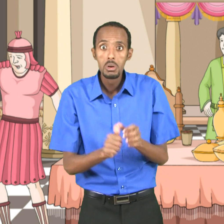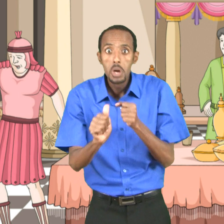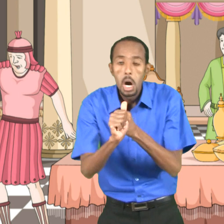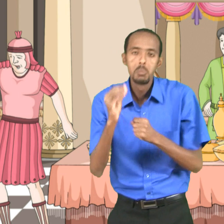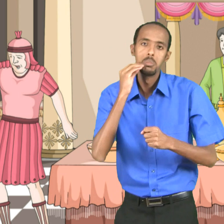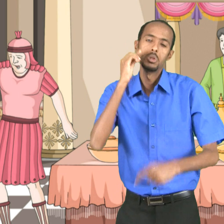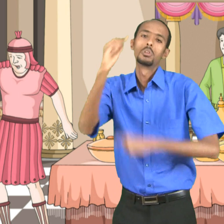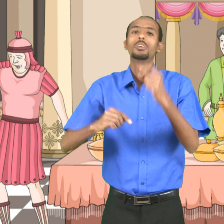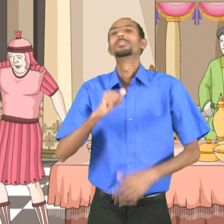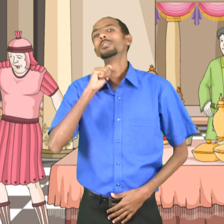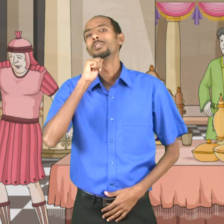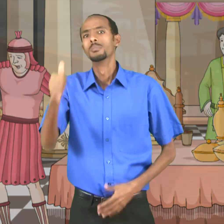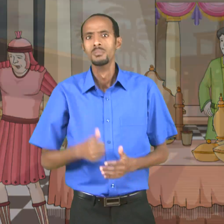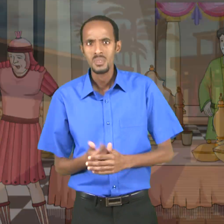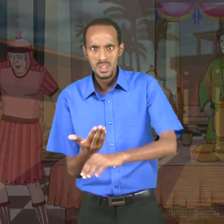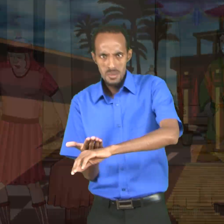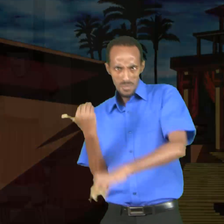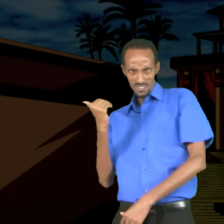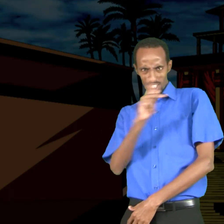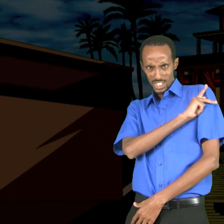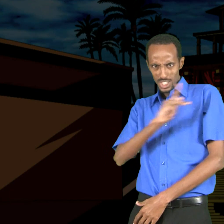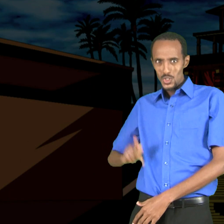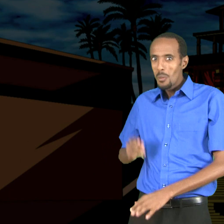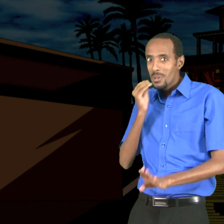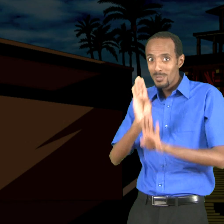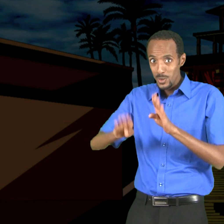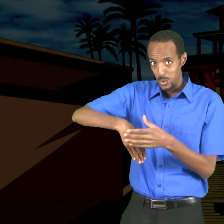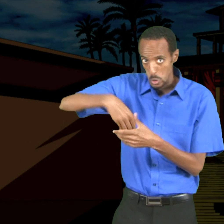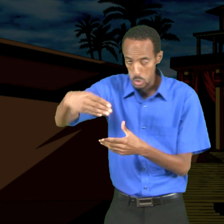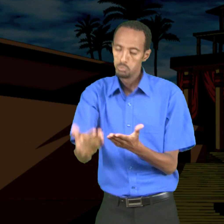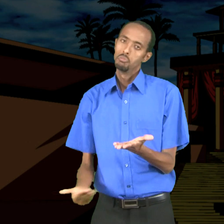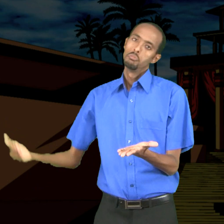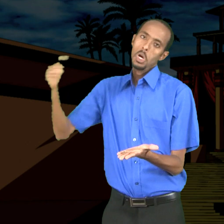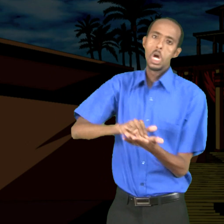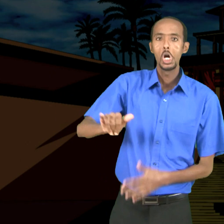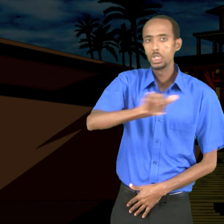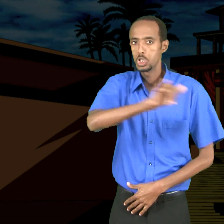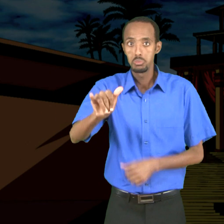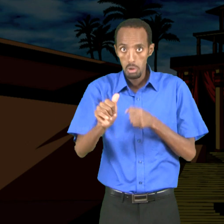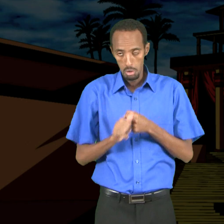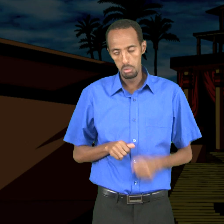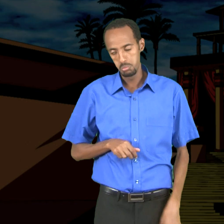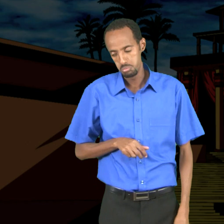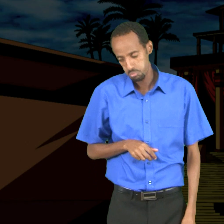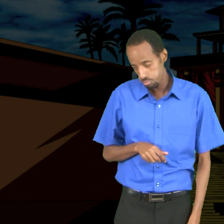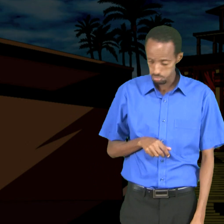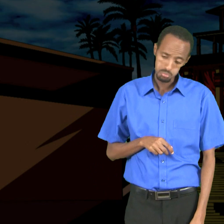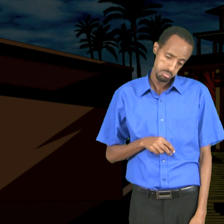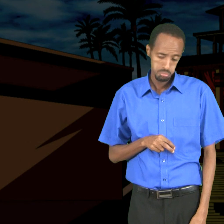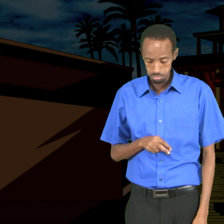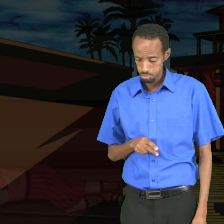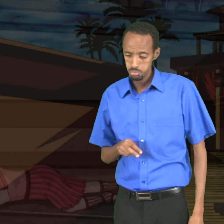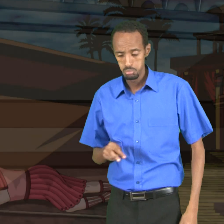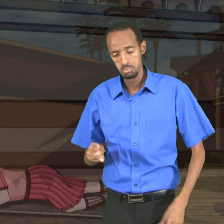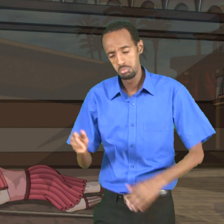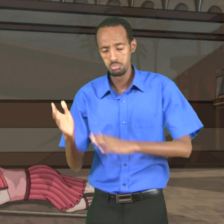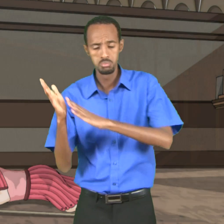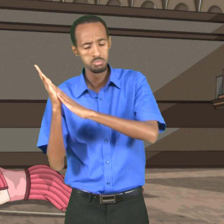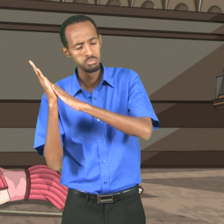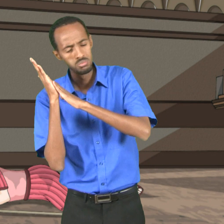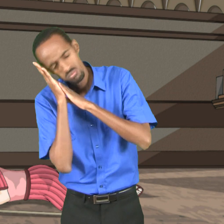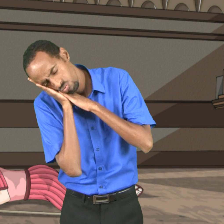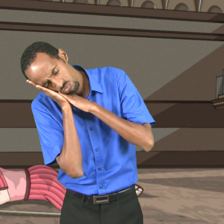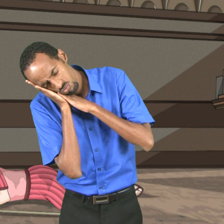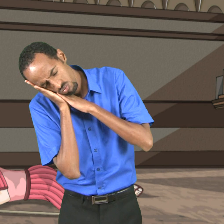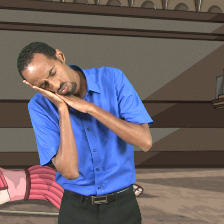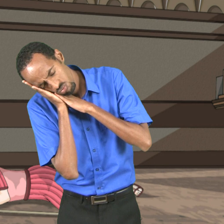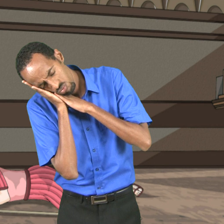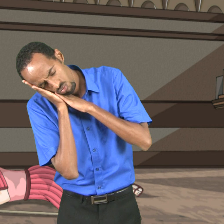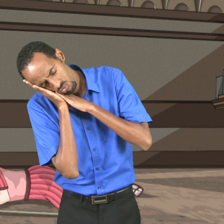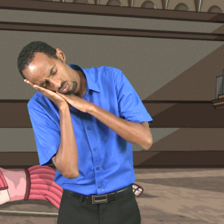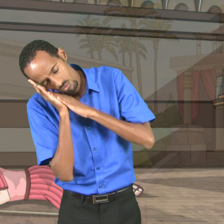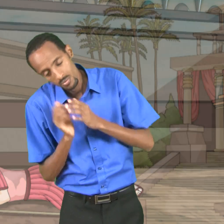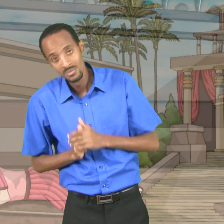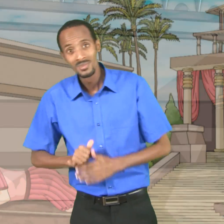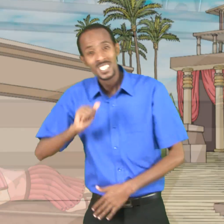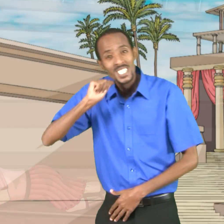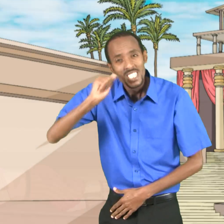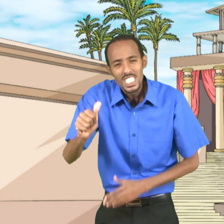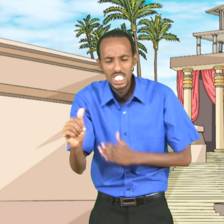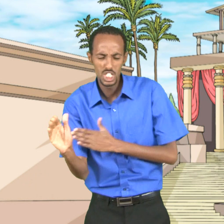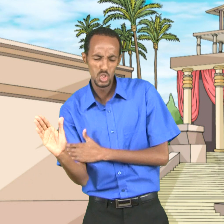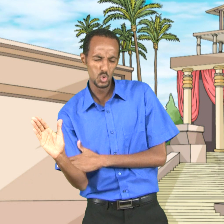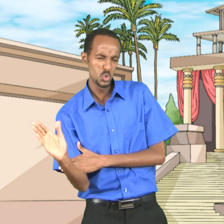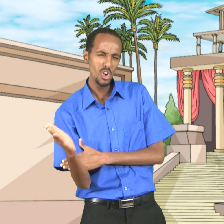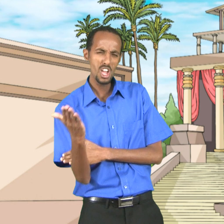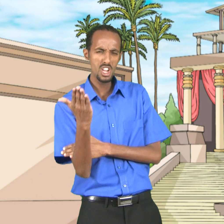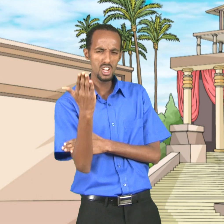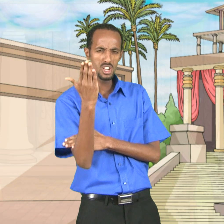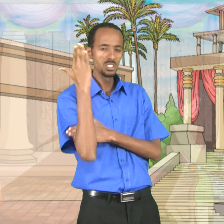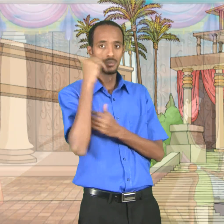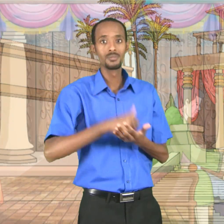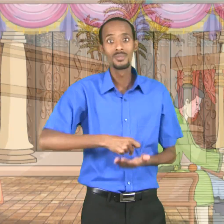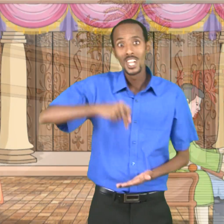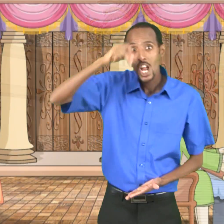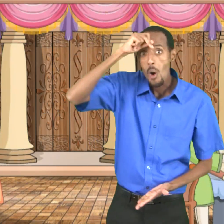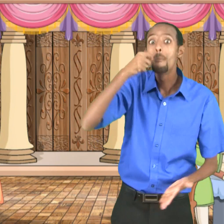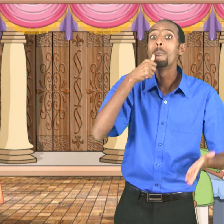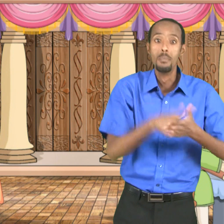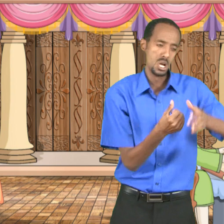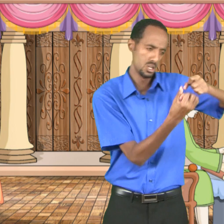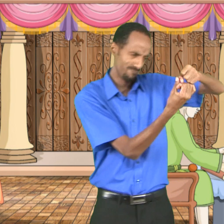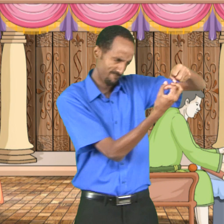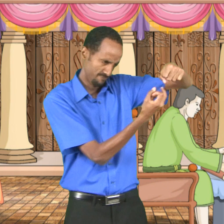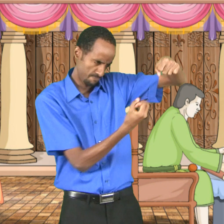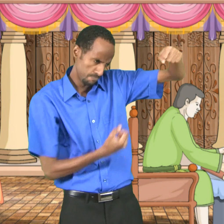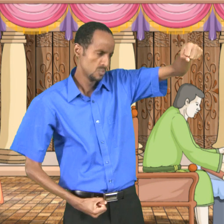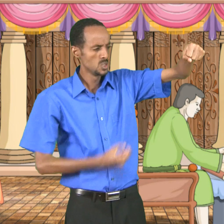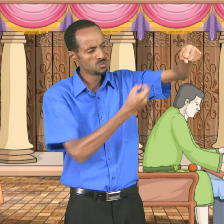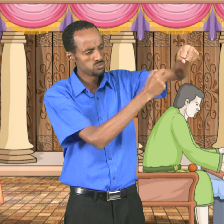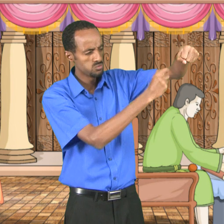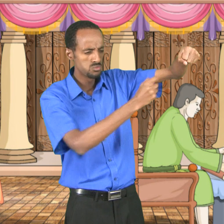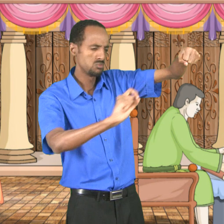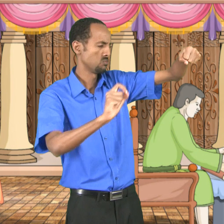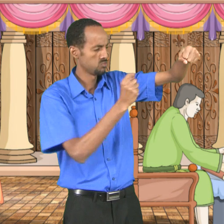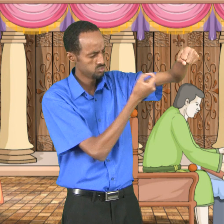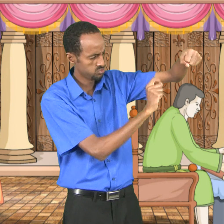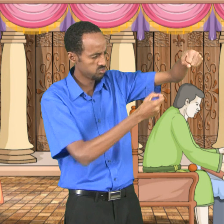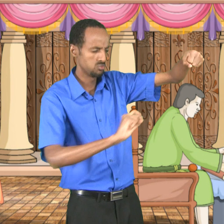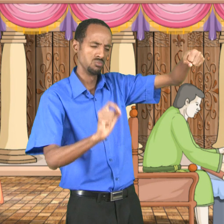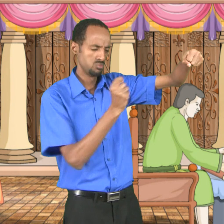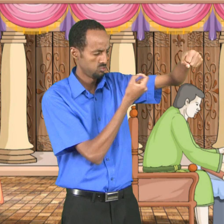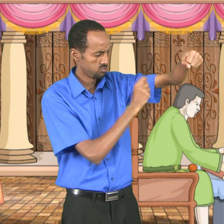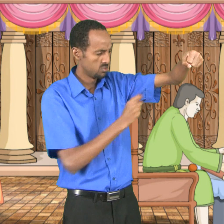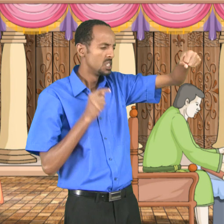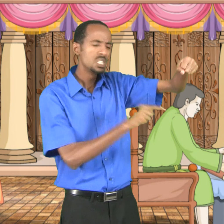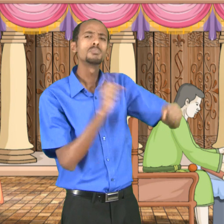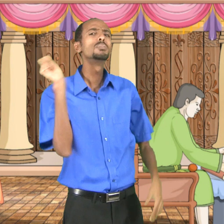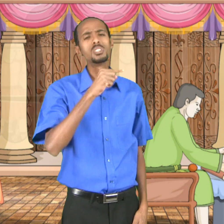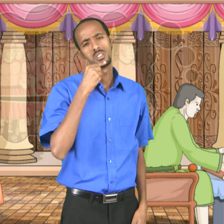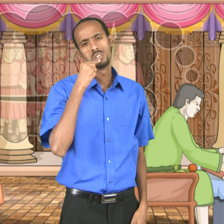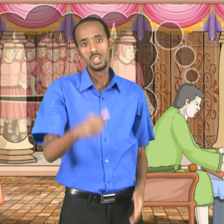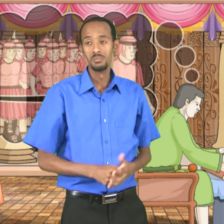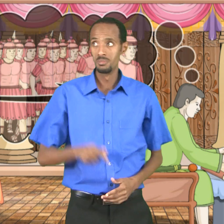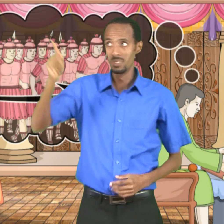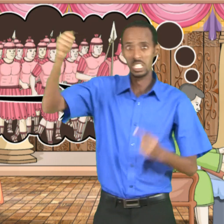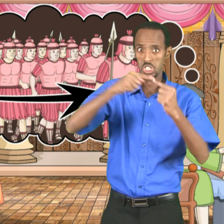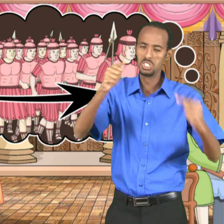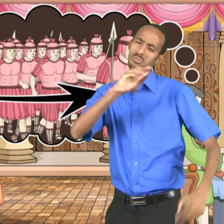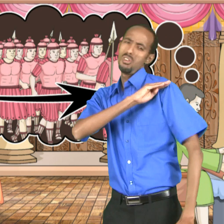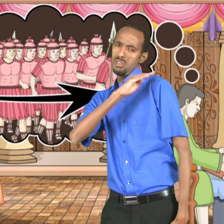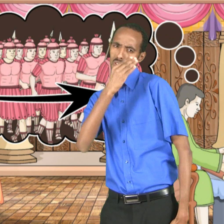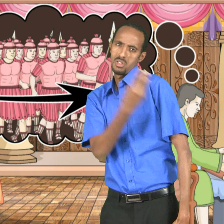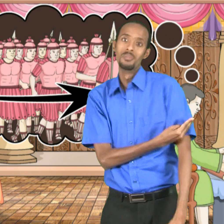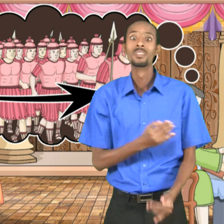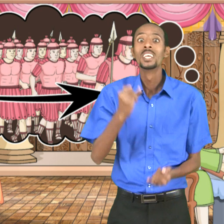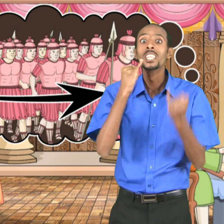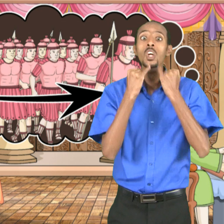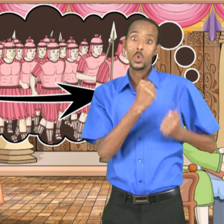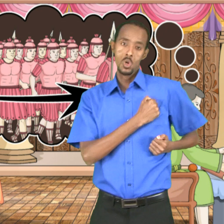And in the evening Uriah went out to lie down on his cot with his master’s servants, but he did not go home. The next morning David wrote a letter to Joab and sent it with Uriah.